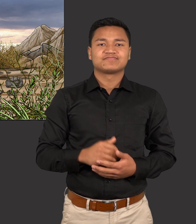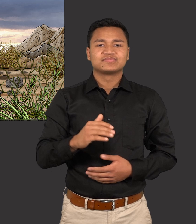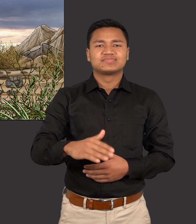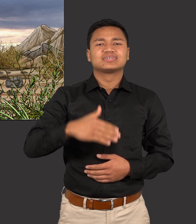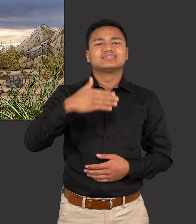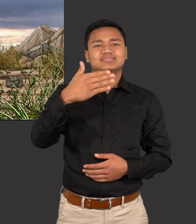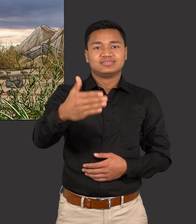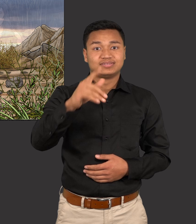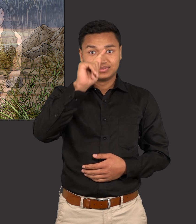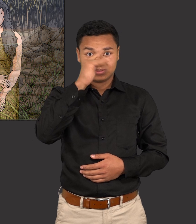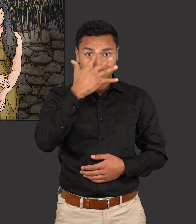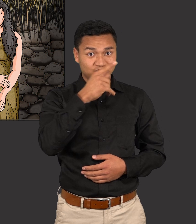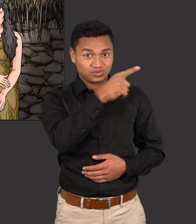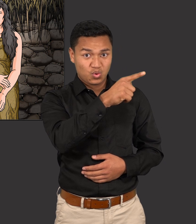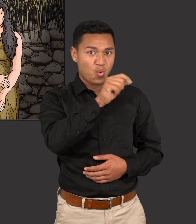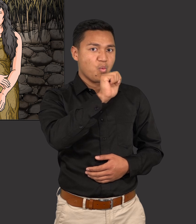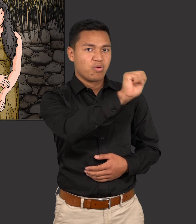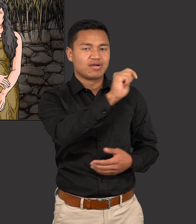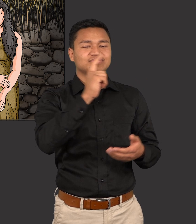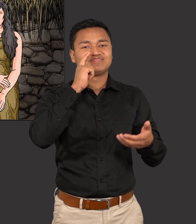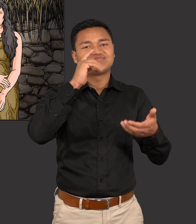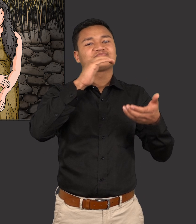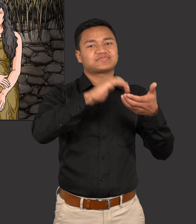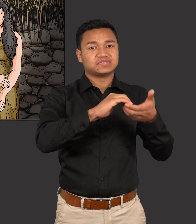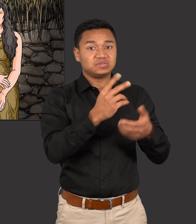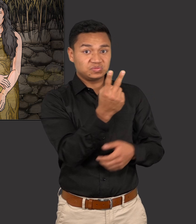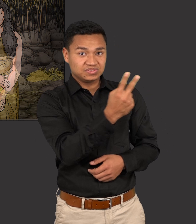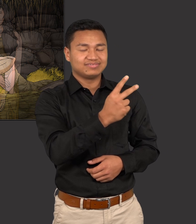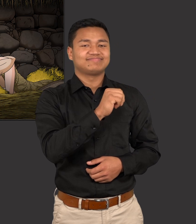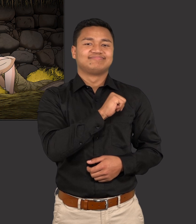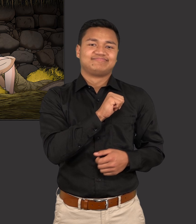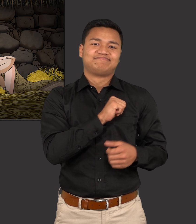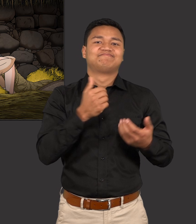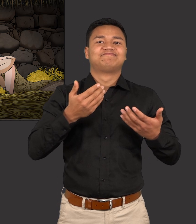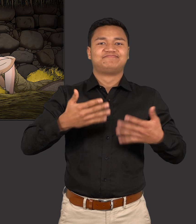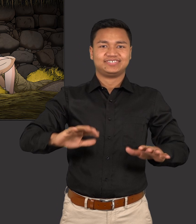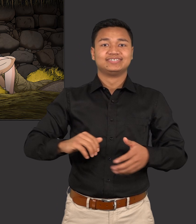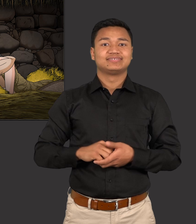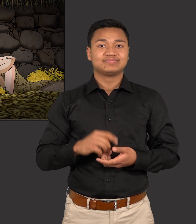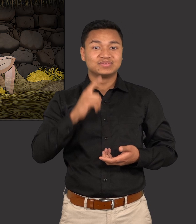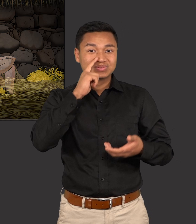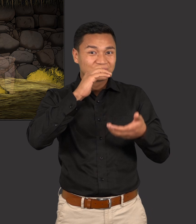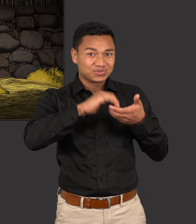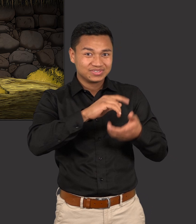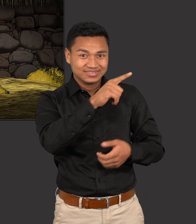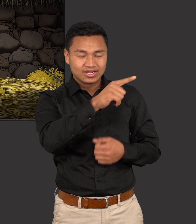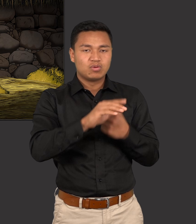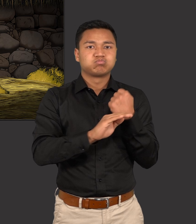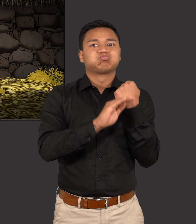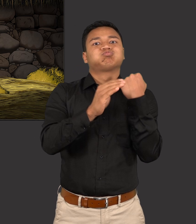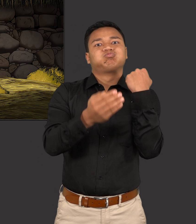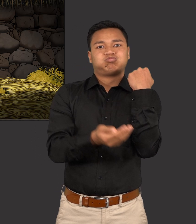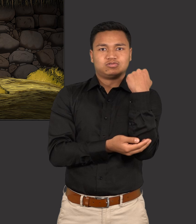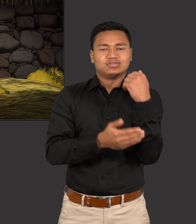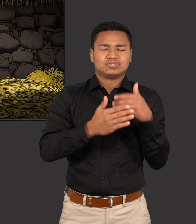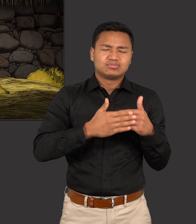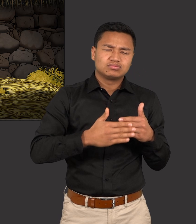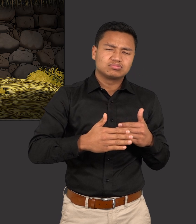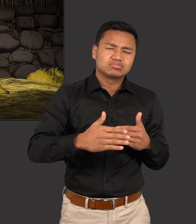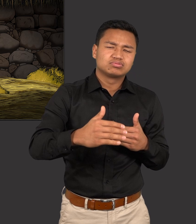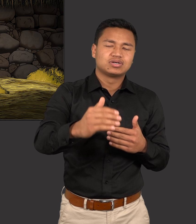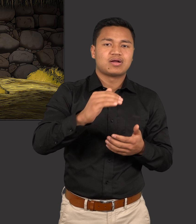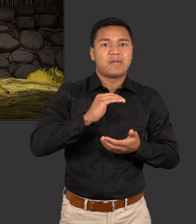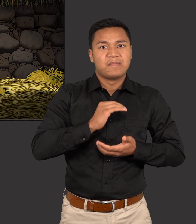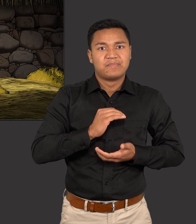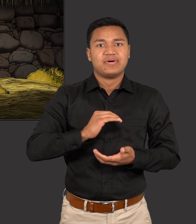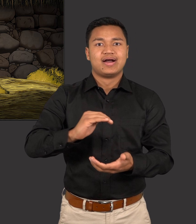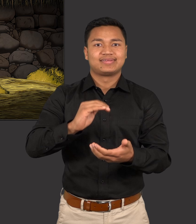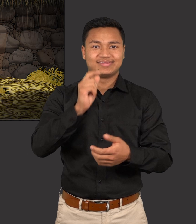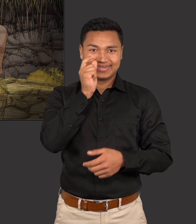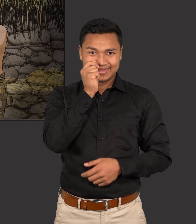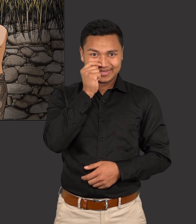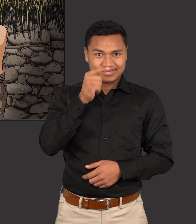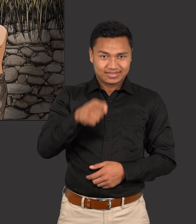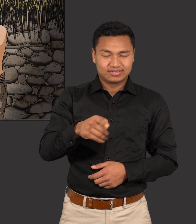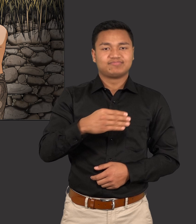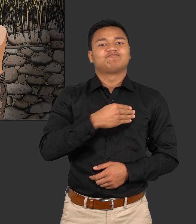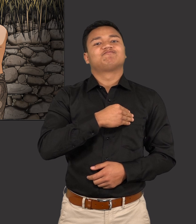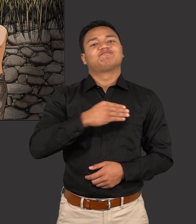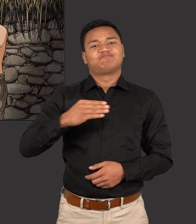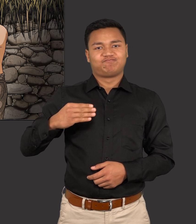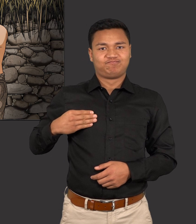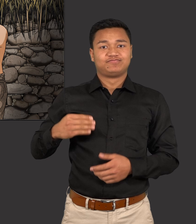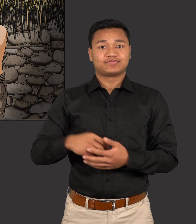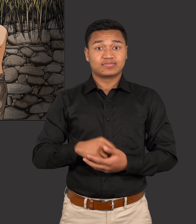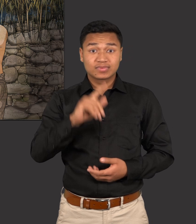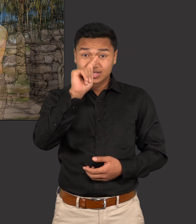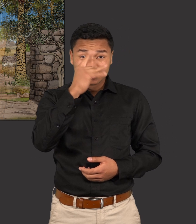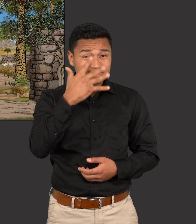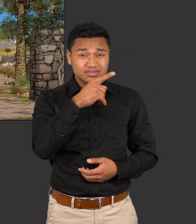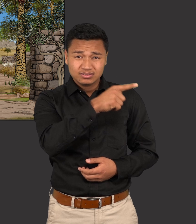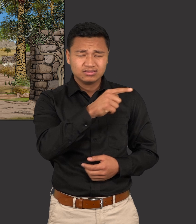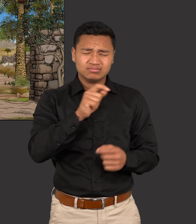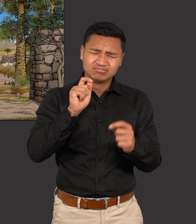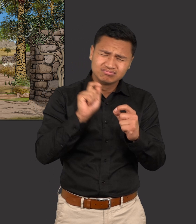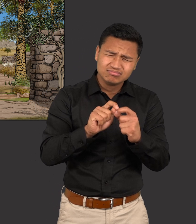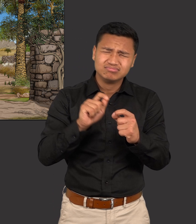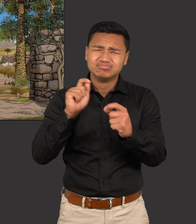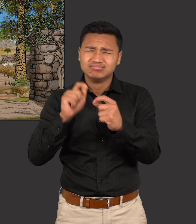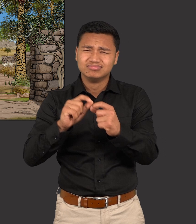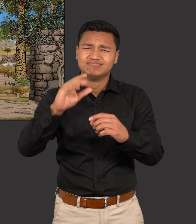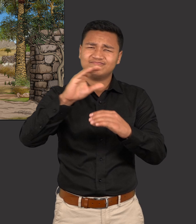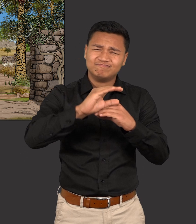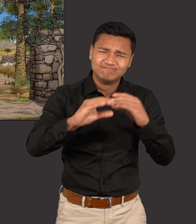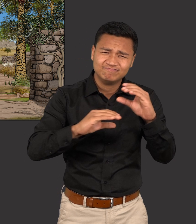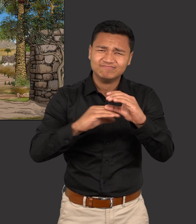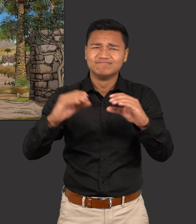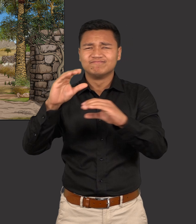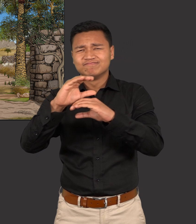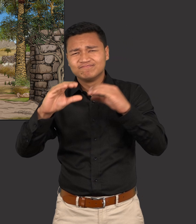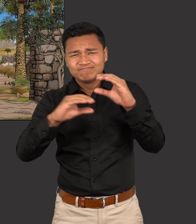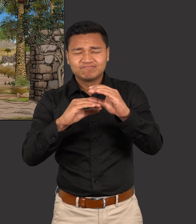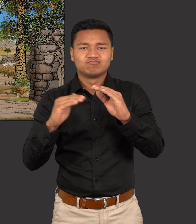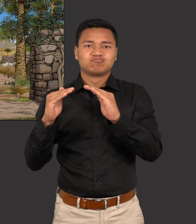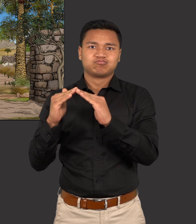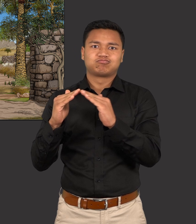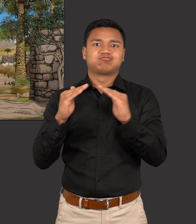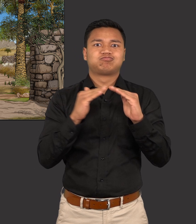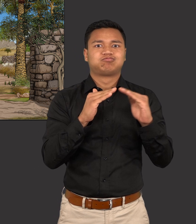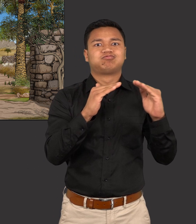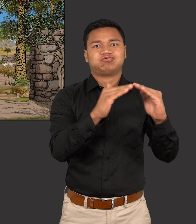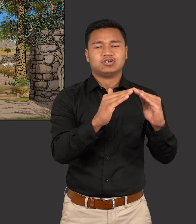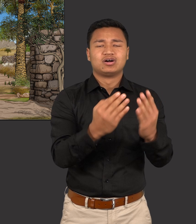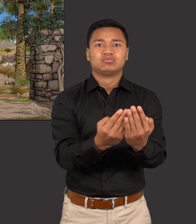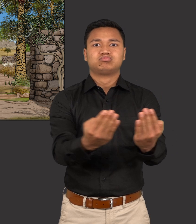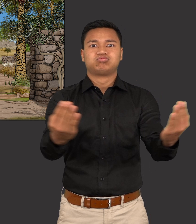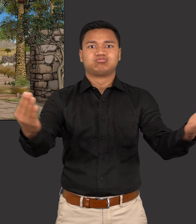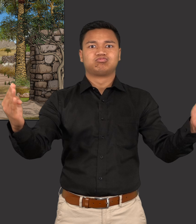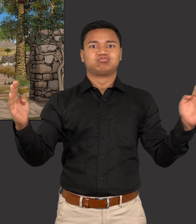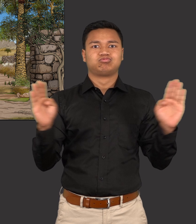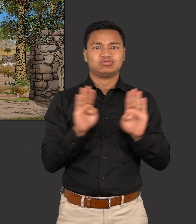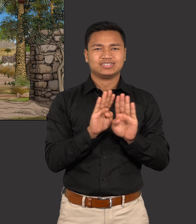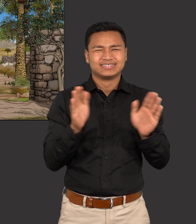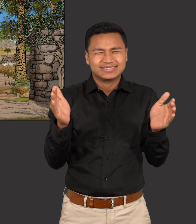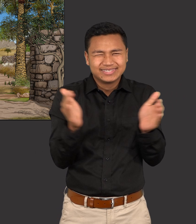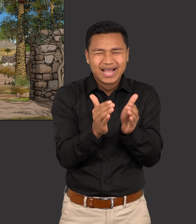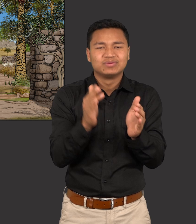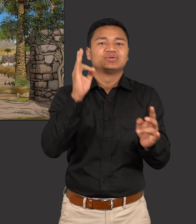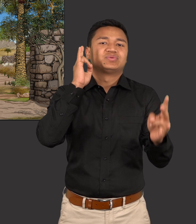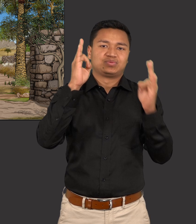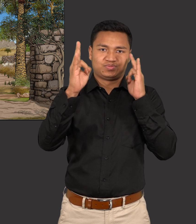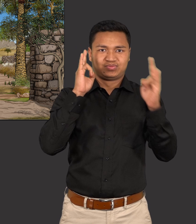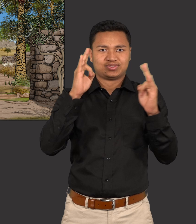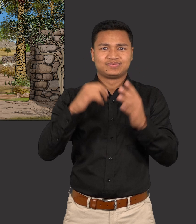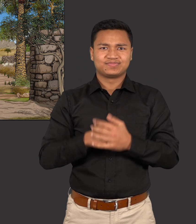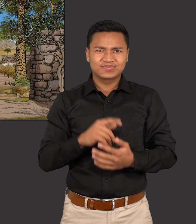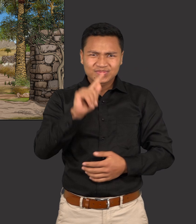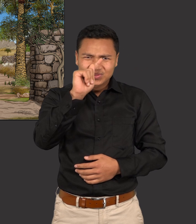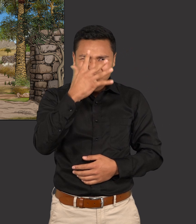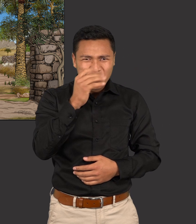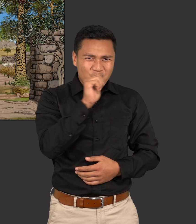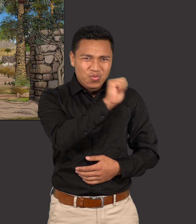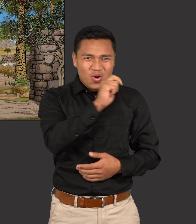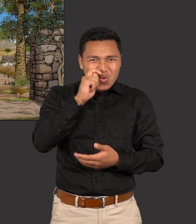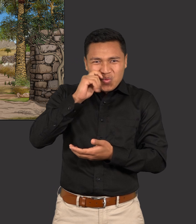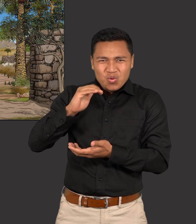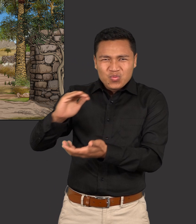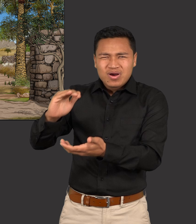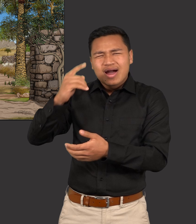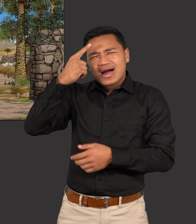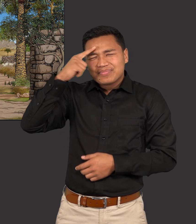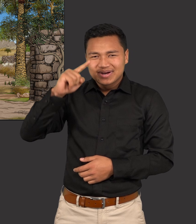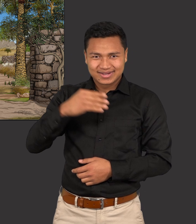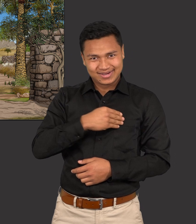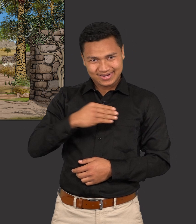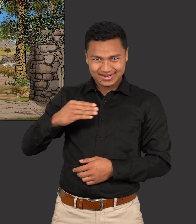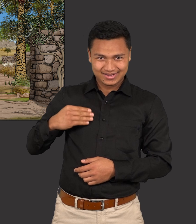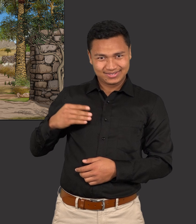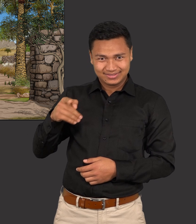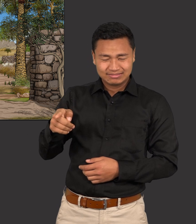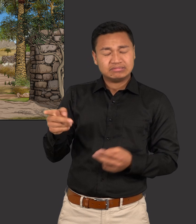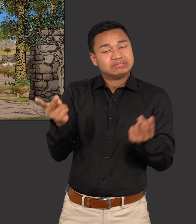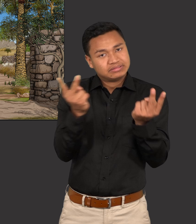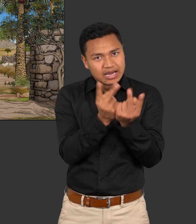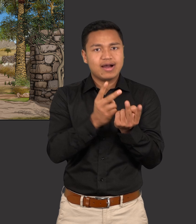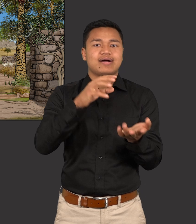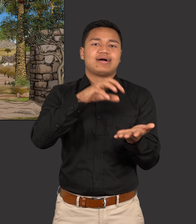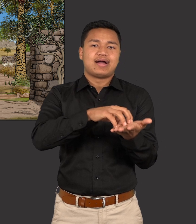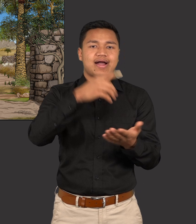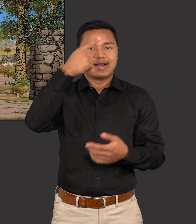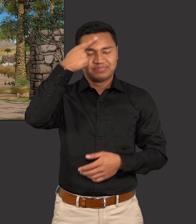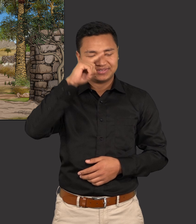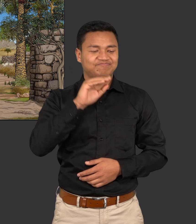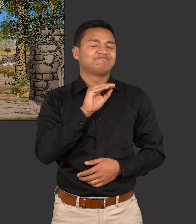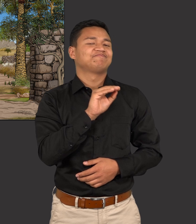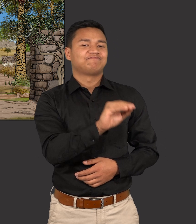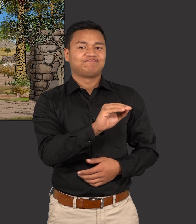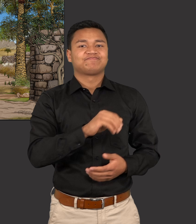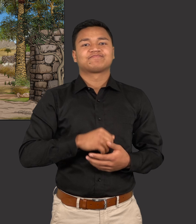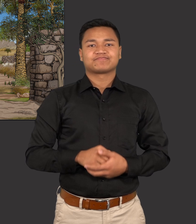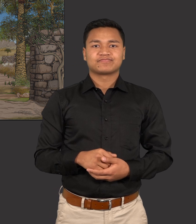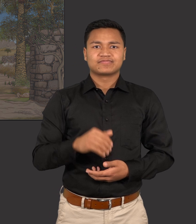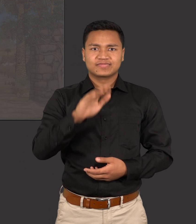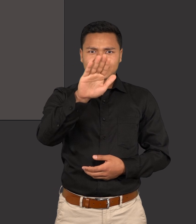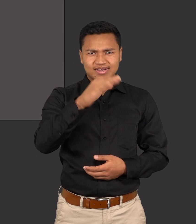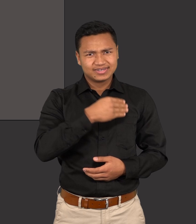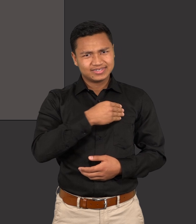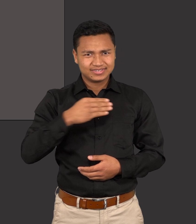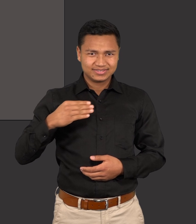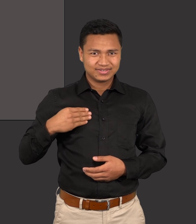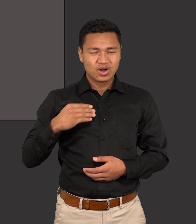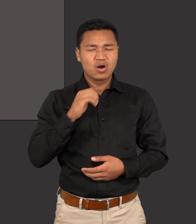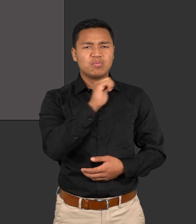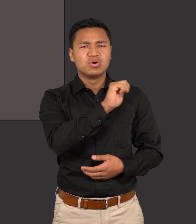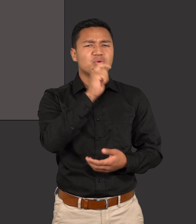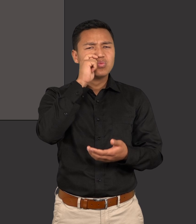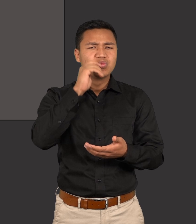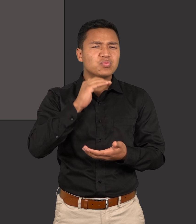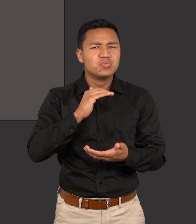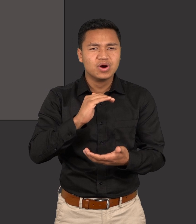And Cain had relations with his wife, and she conceived and gave birth to Enoch. Then Cain built a city and named it after his son Enoch.